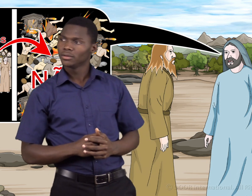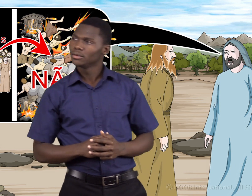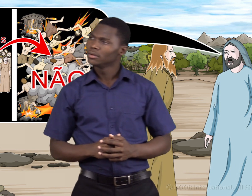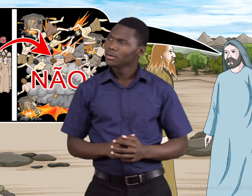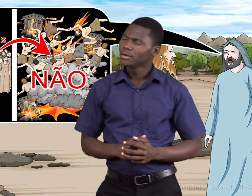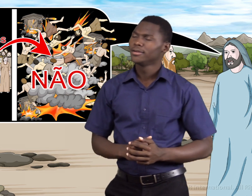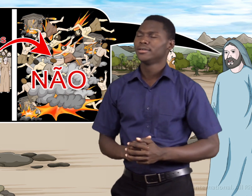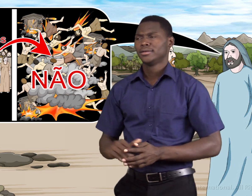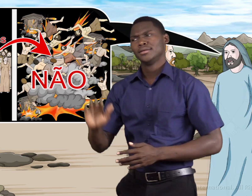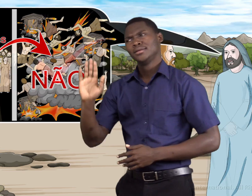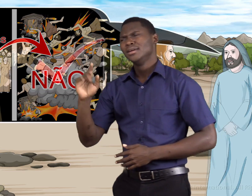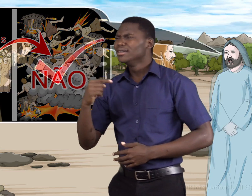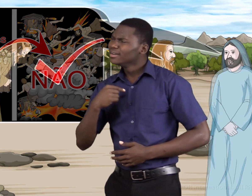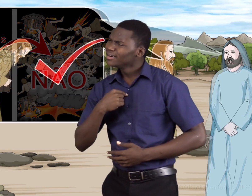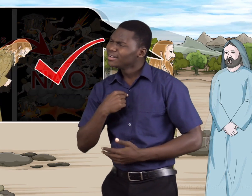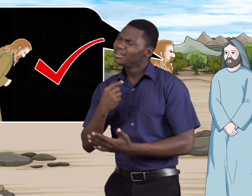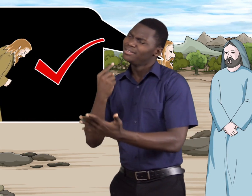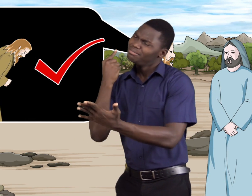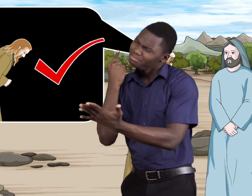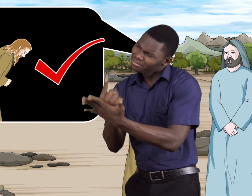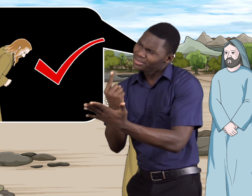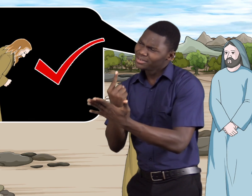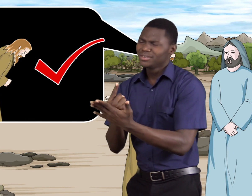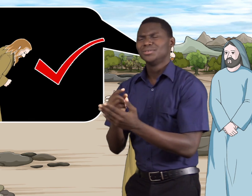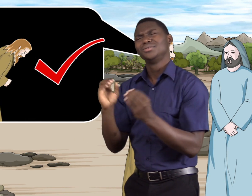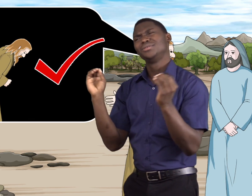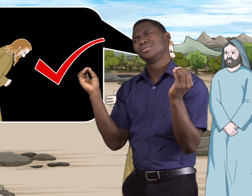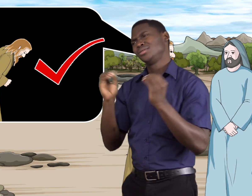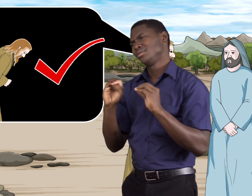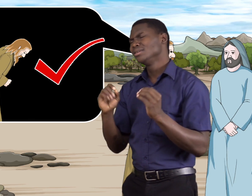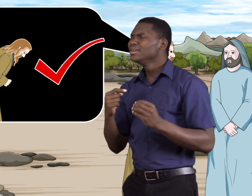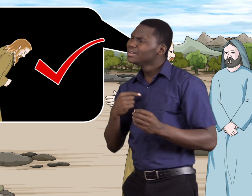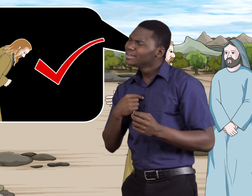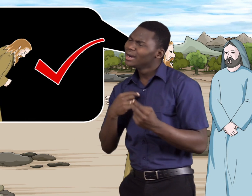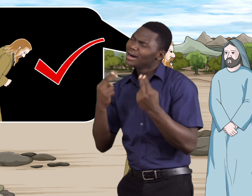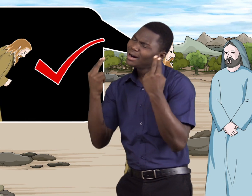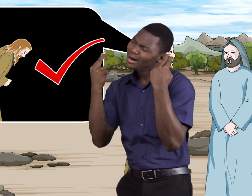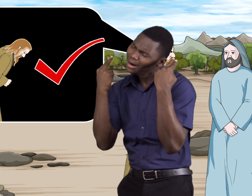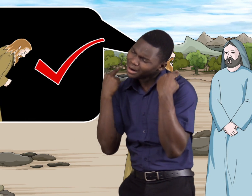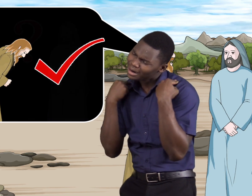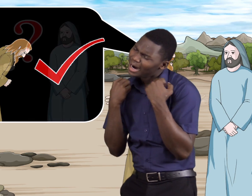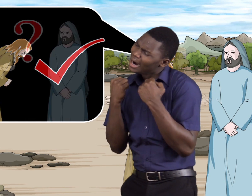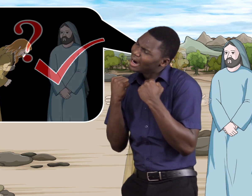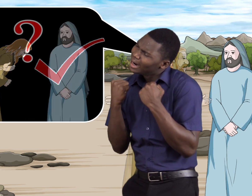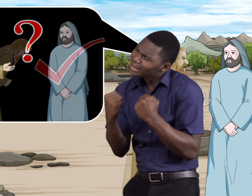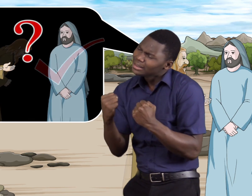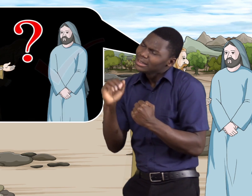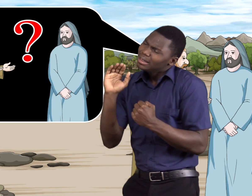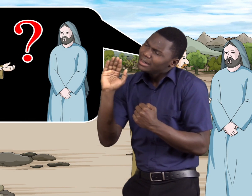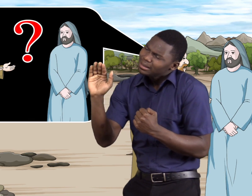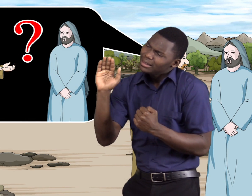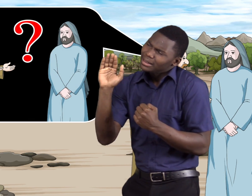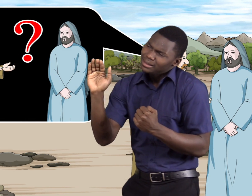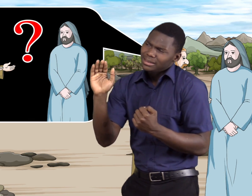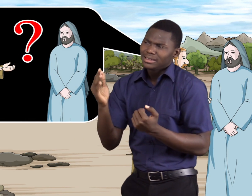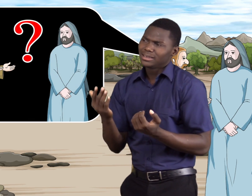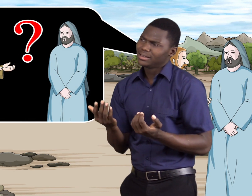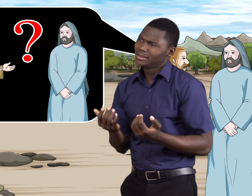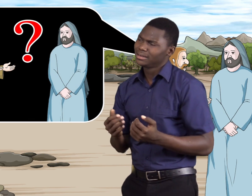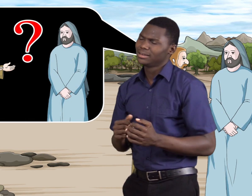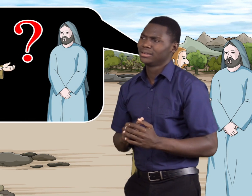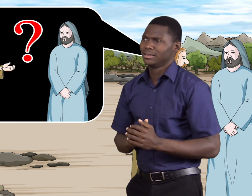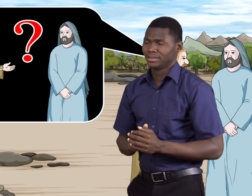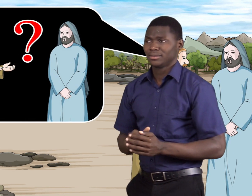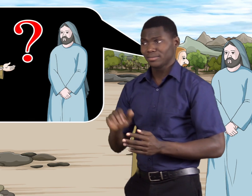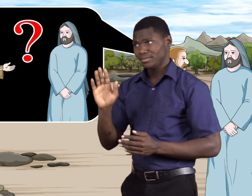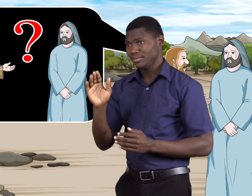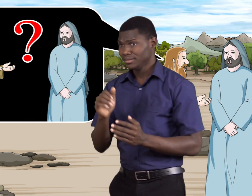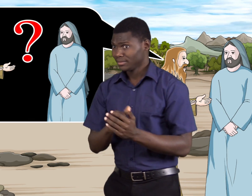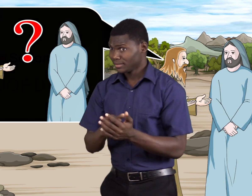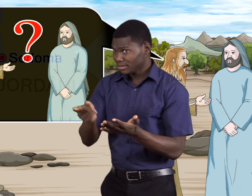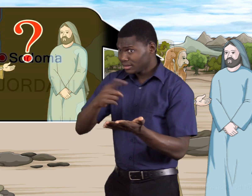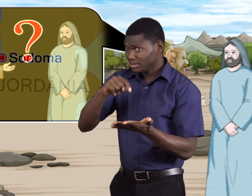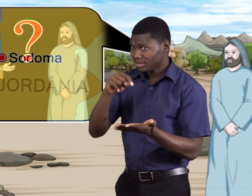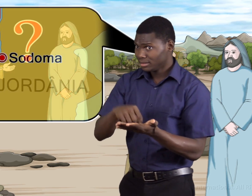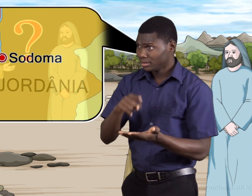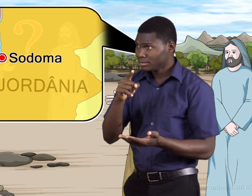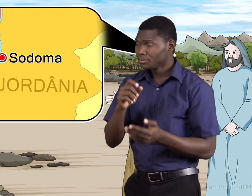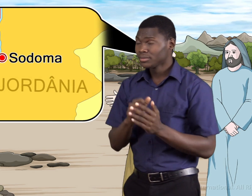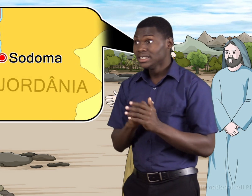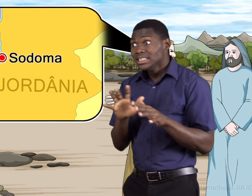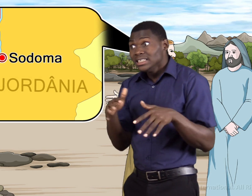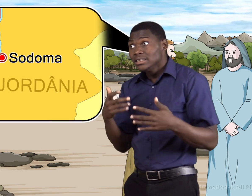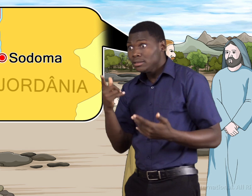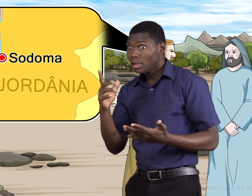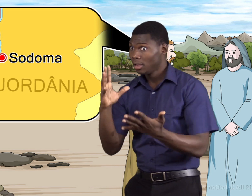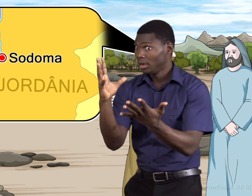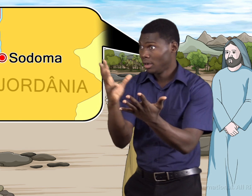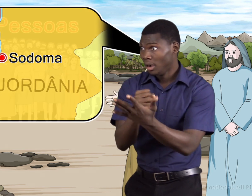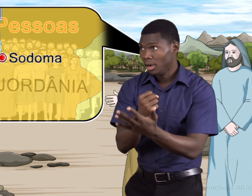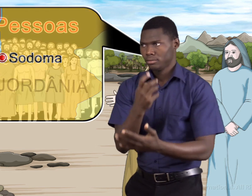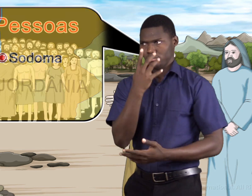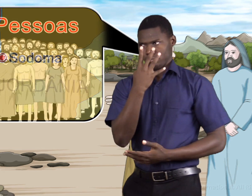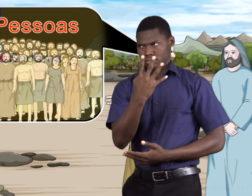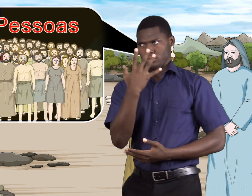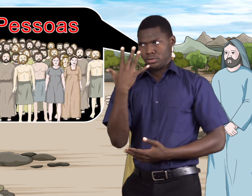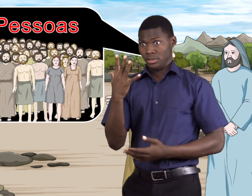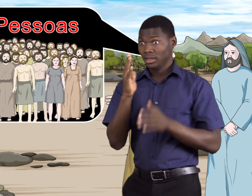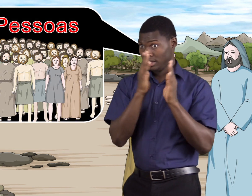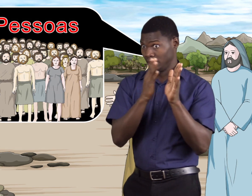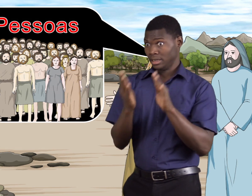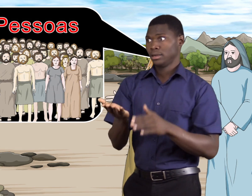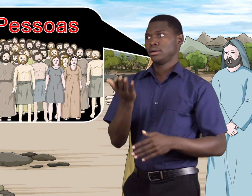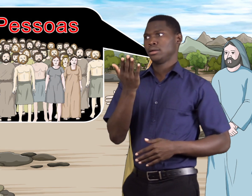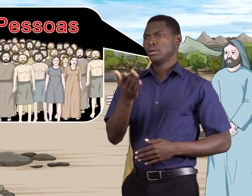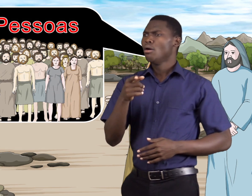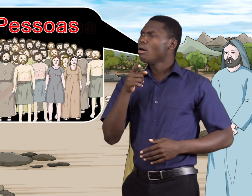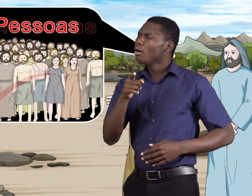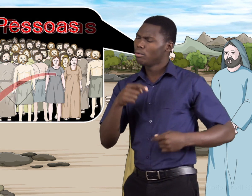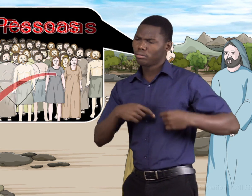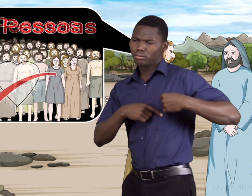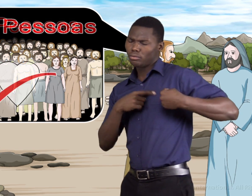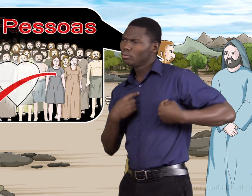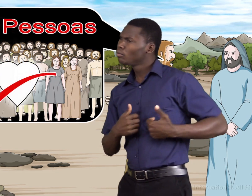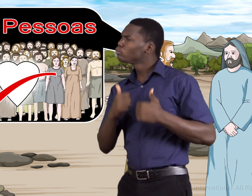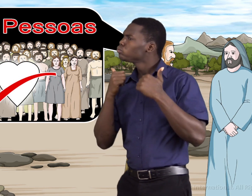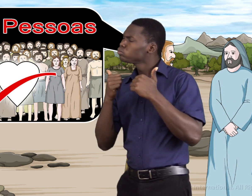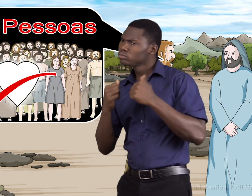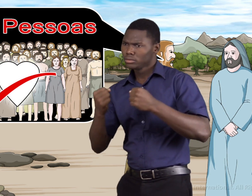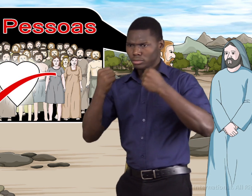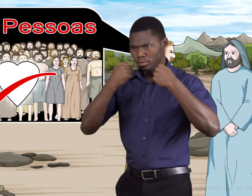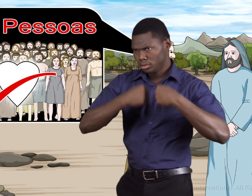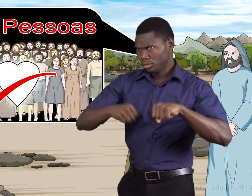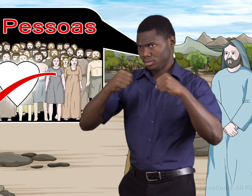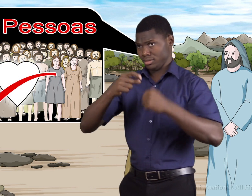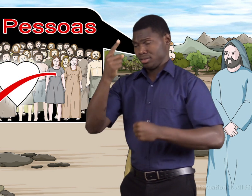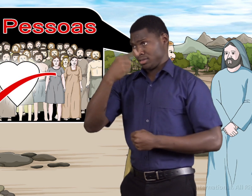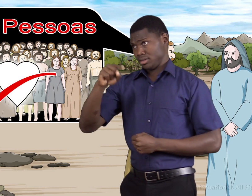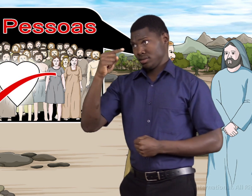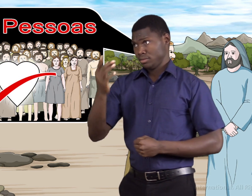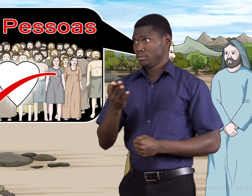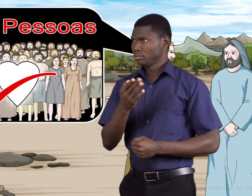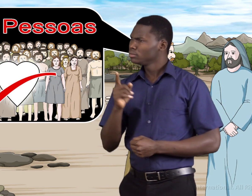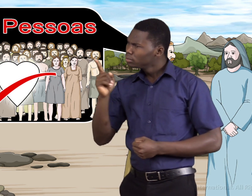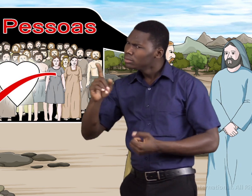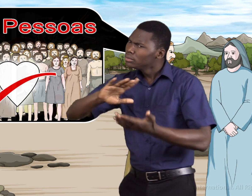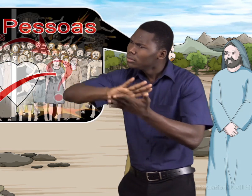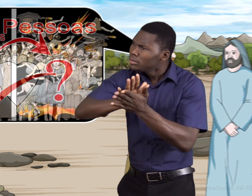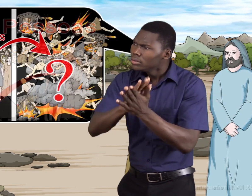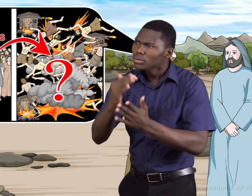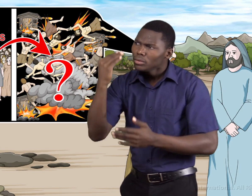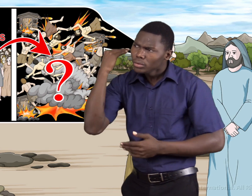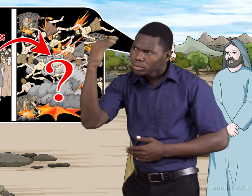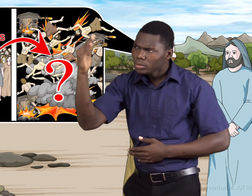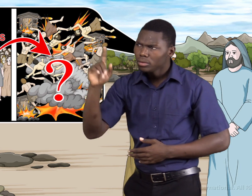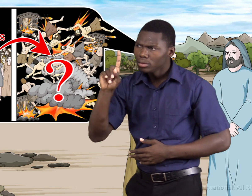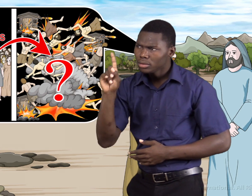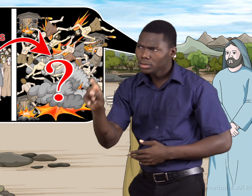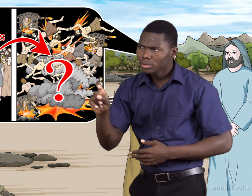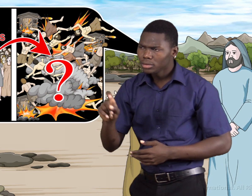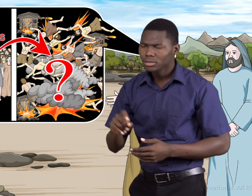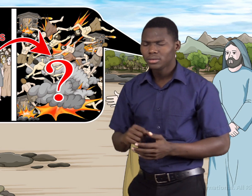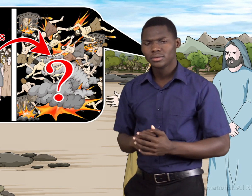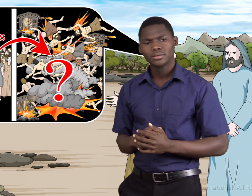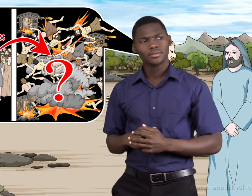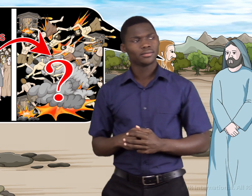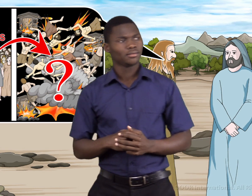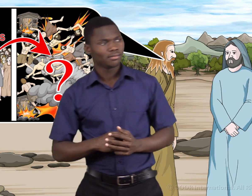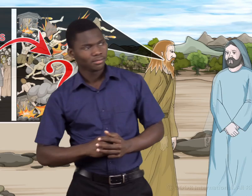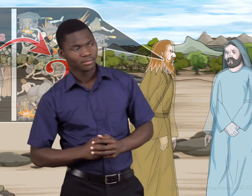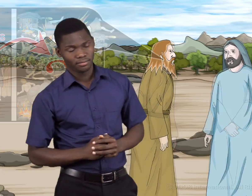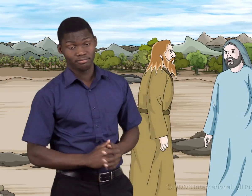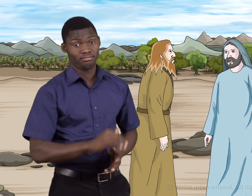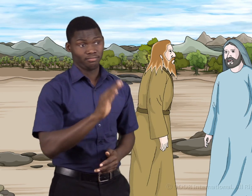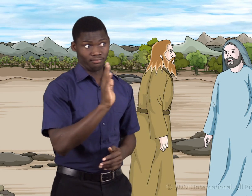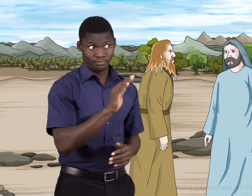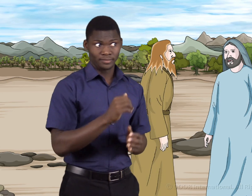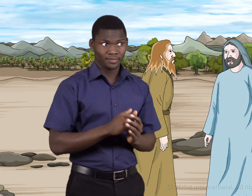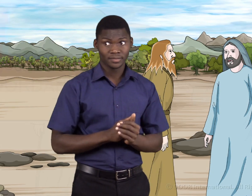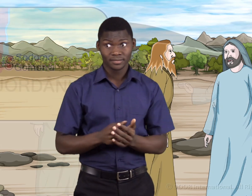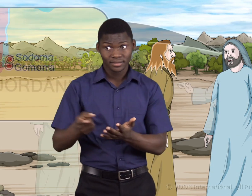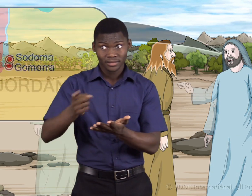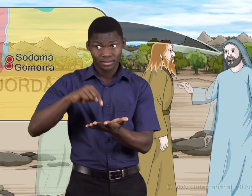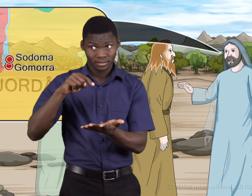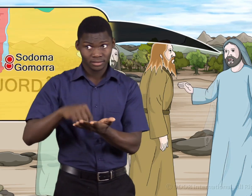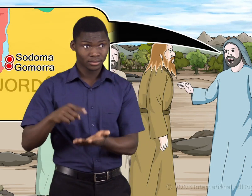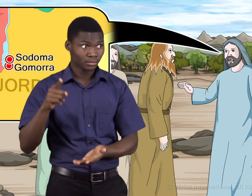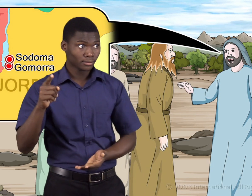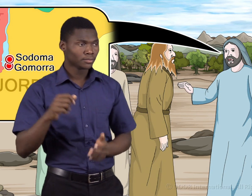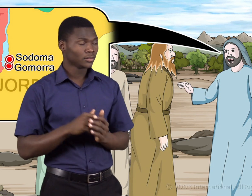Then Abraham answered, “Now that I have ventured to speak to the Lord—though I am but dust and ashes— suppose the fifty righteous ones lack five. Will You destroy the whole city for the lack of five?”